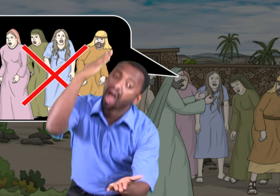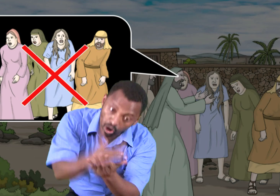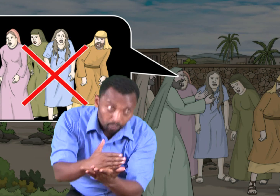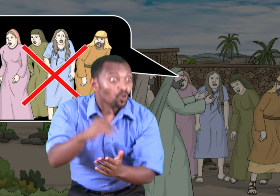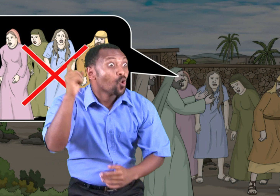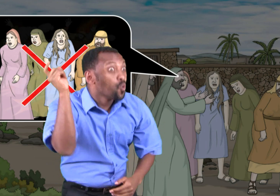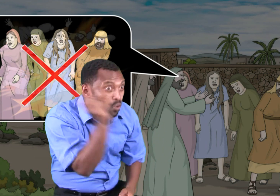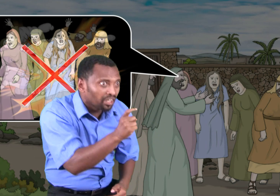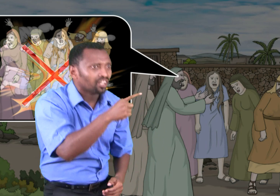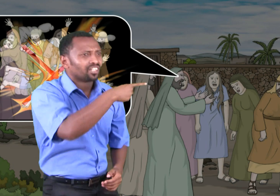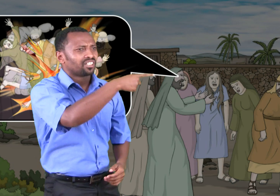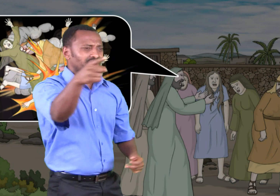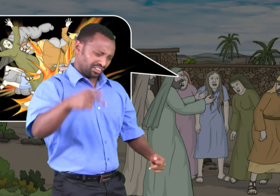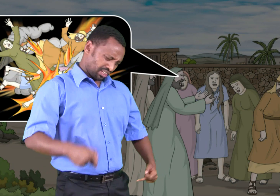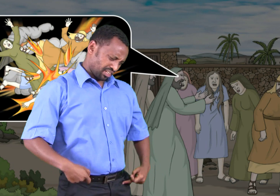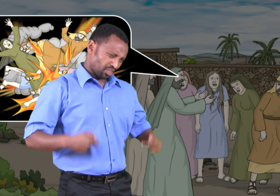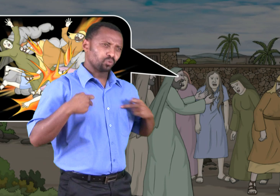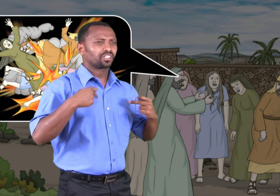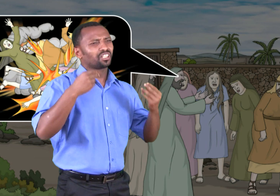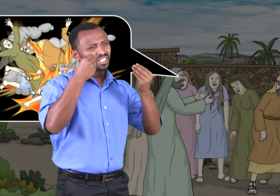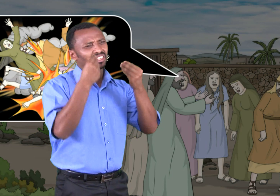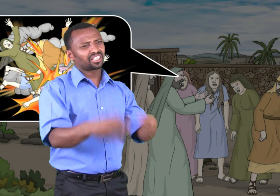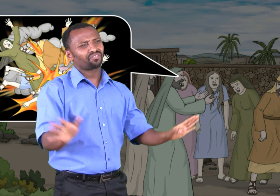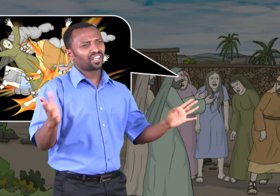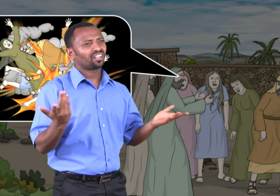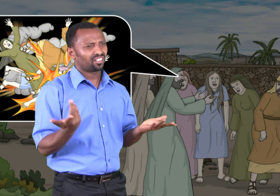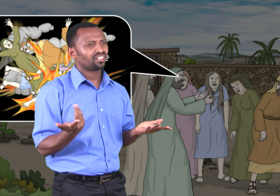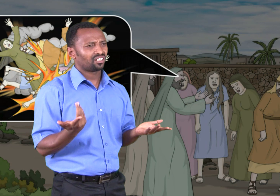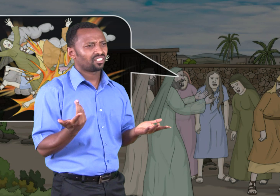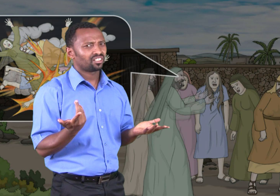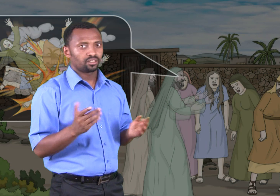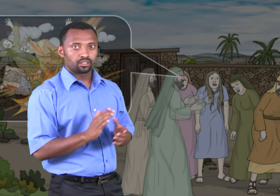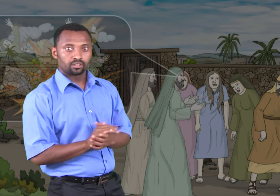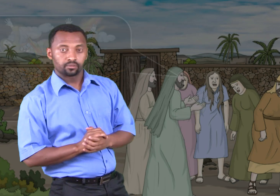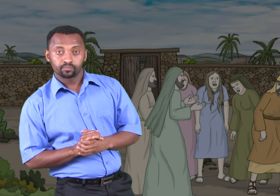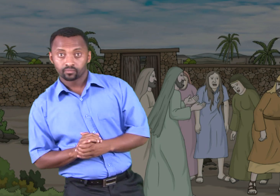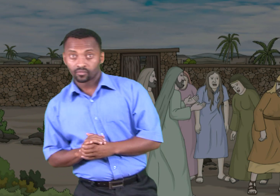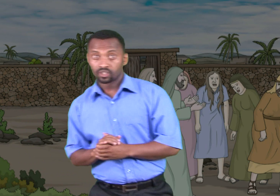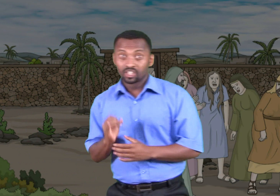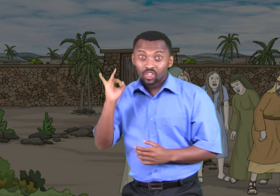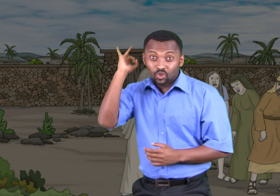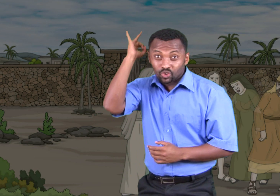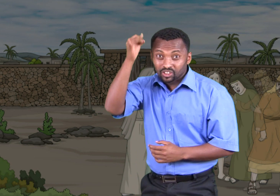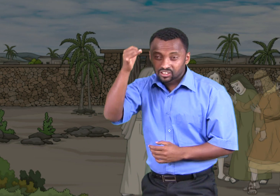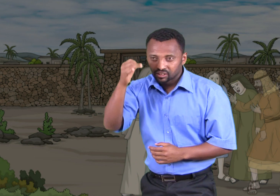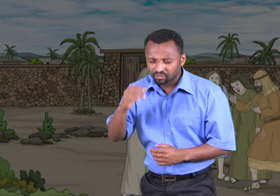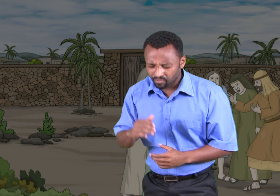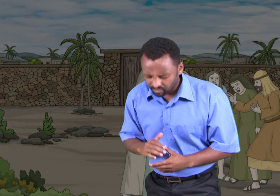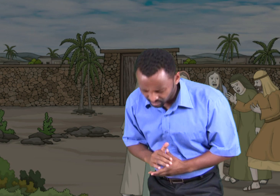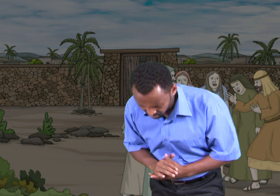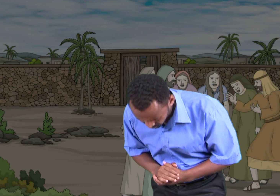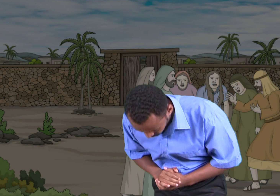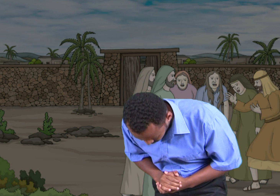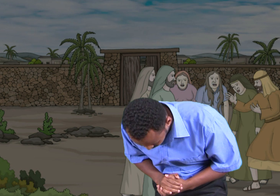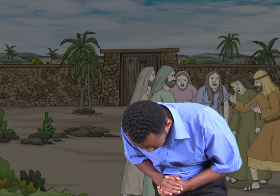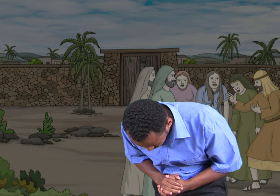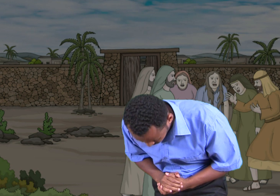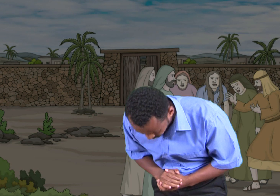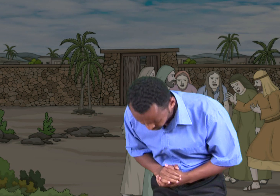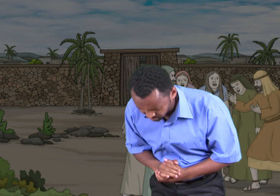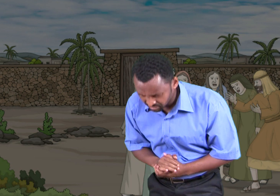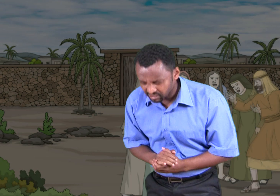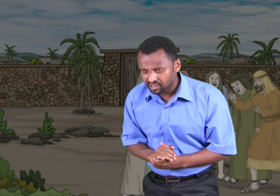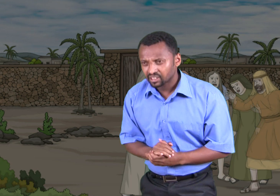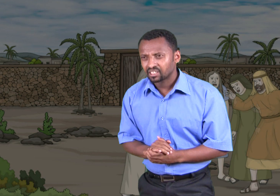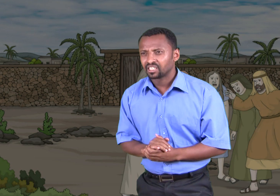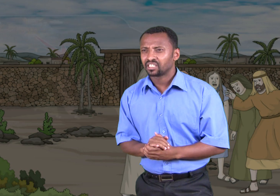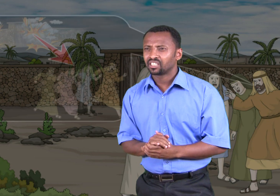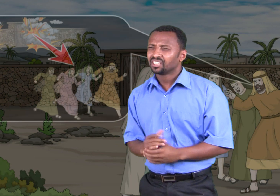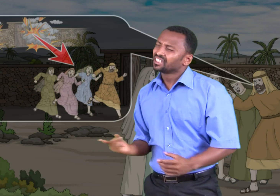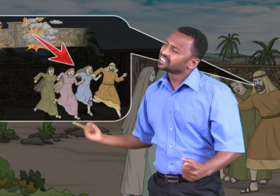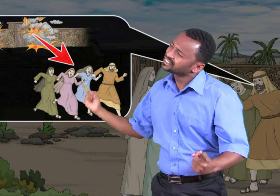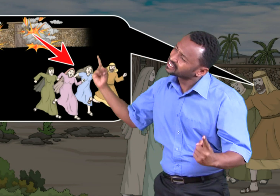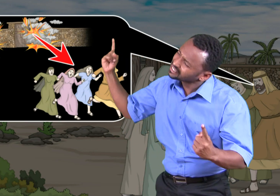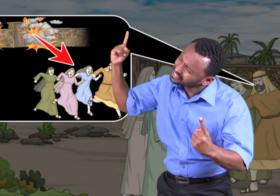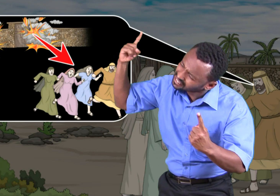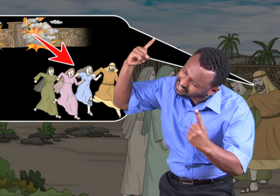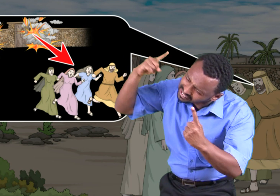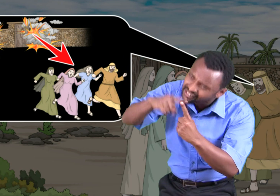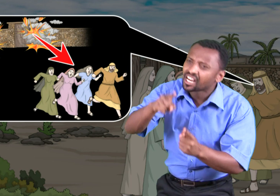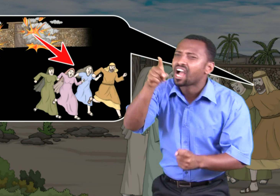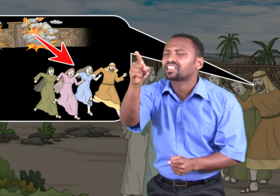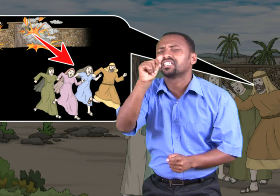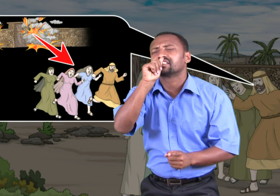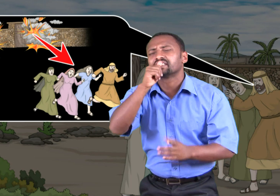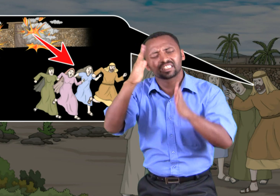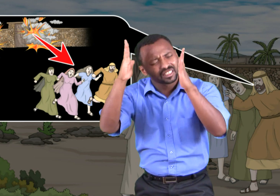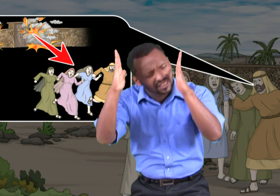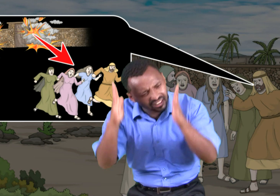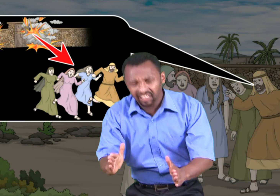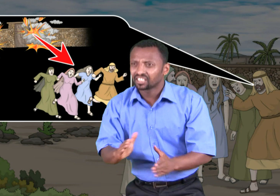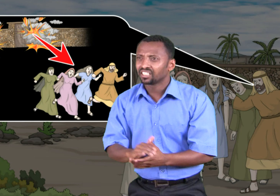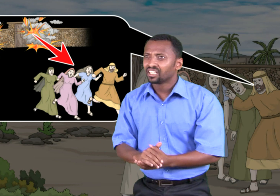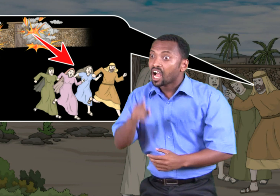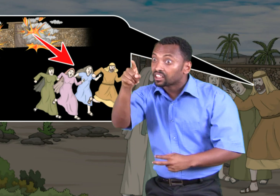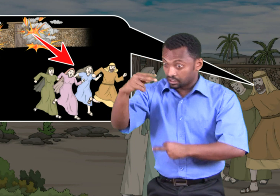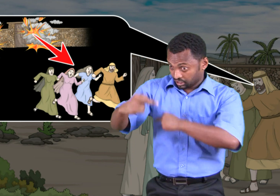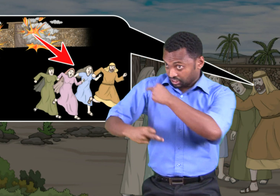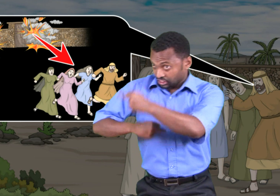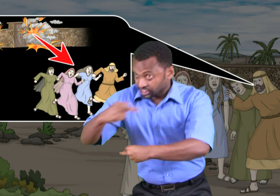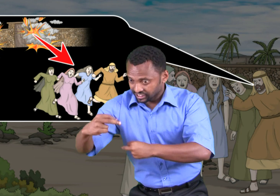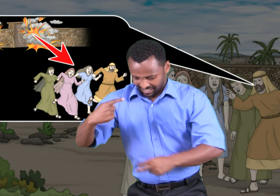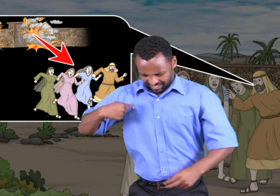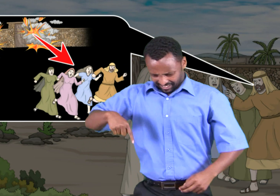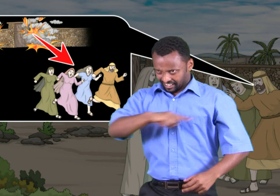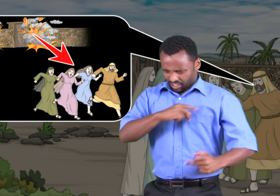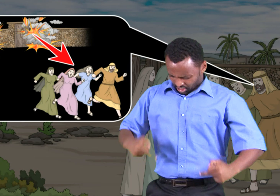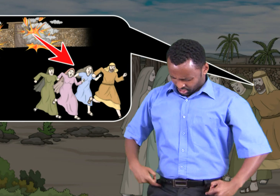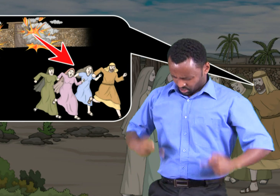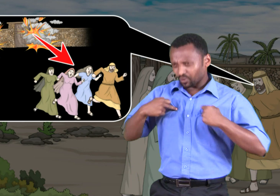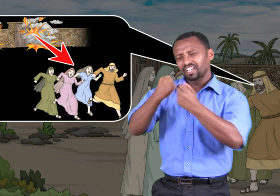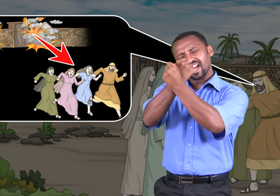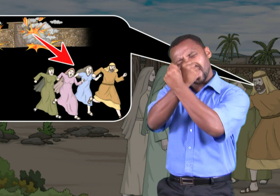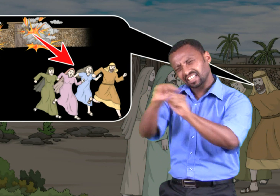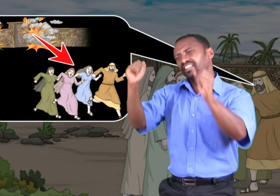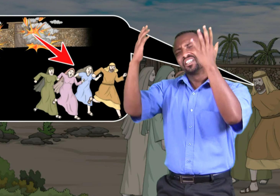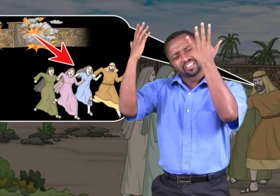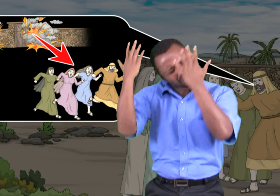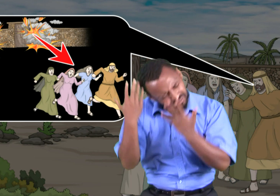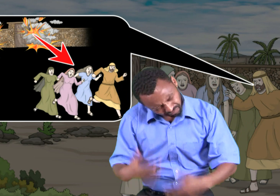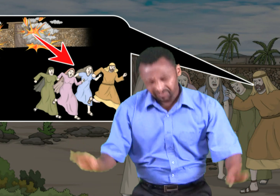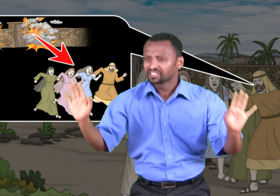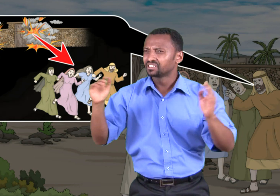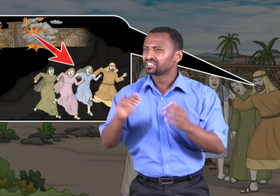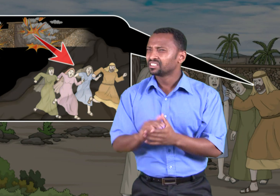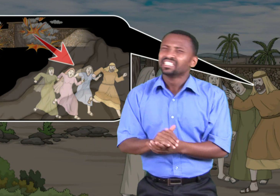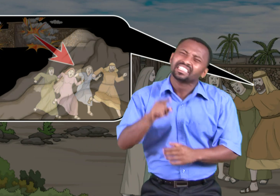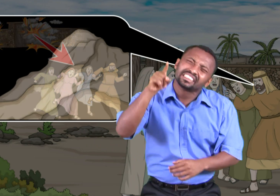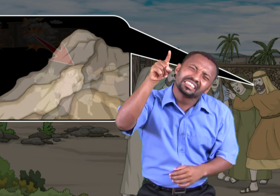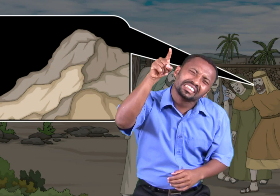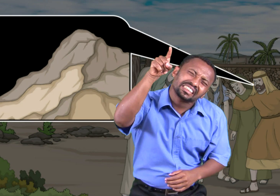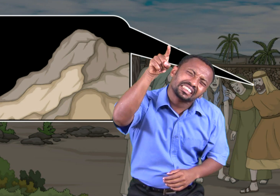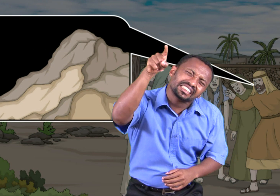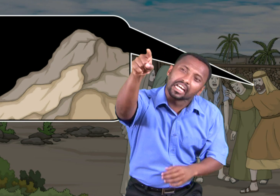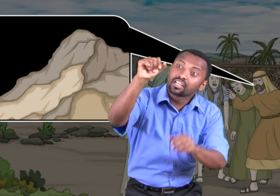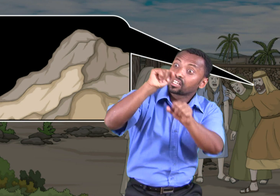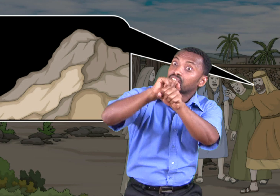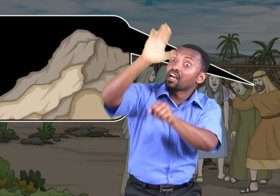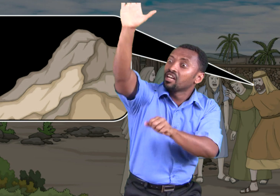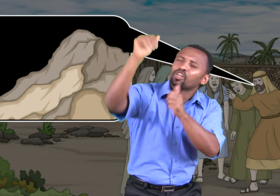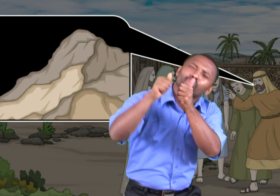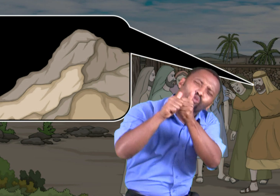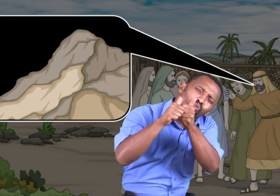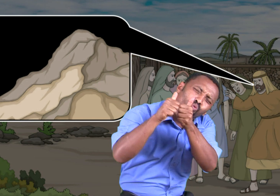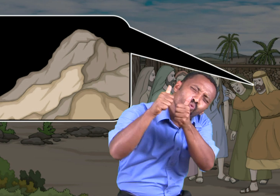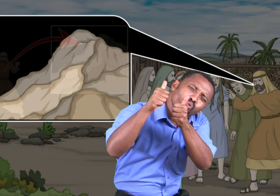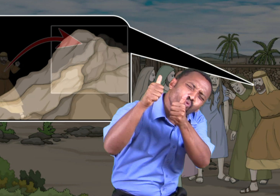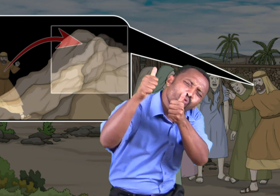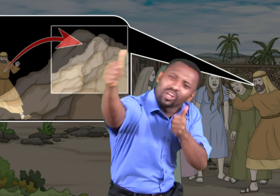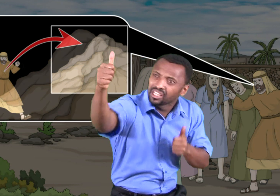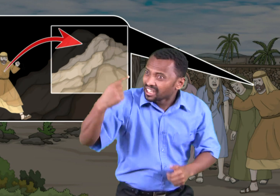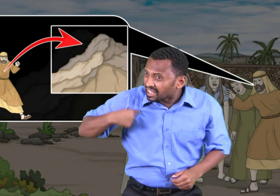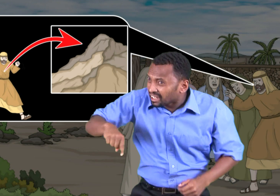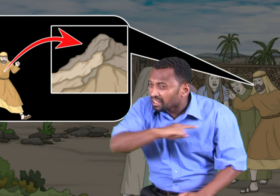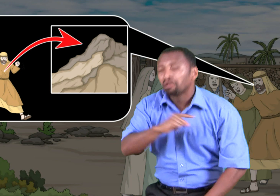But Lot replied, “No, my lords, please! Your servant has indeed found favor in your sight, and you have shown me great kindness by sparing my life.